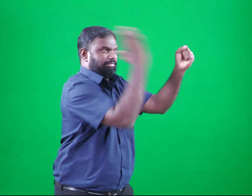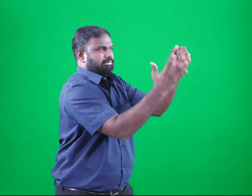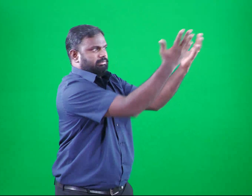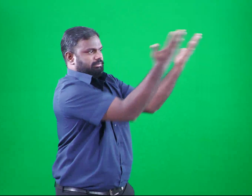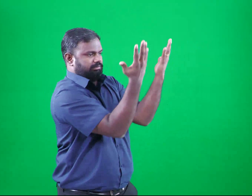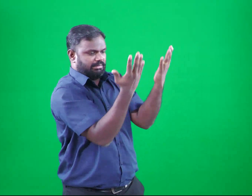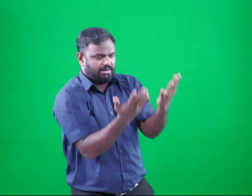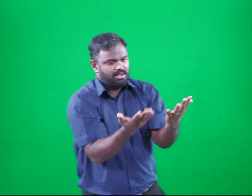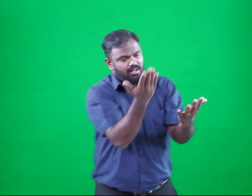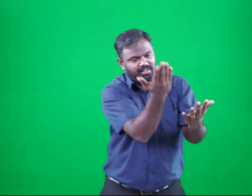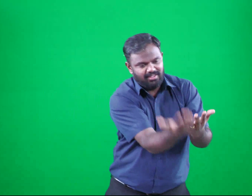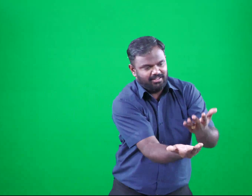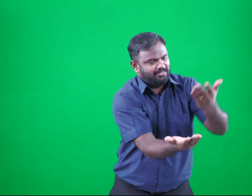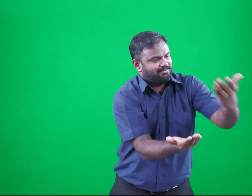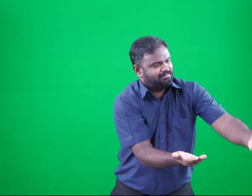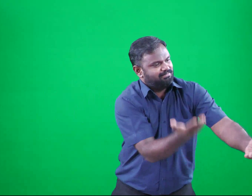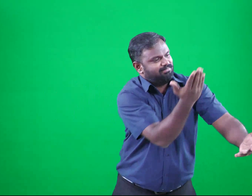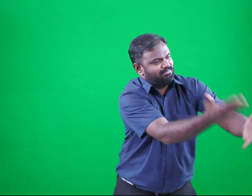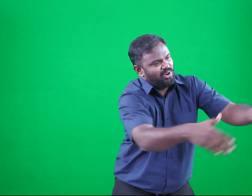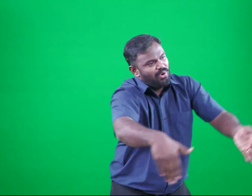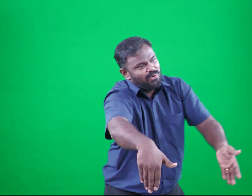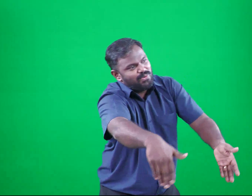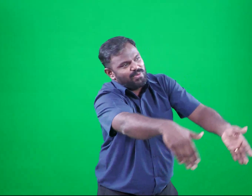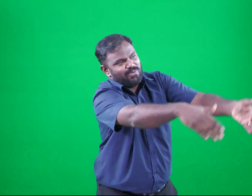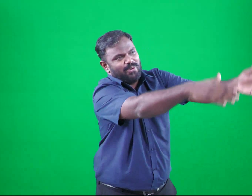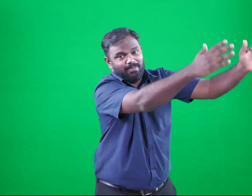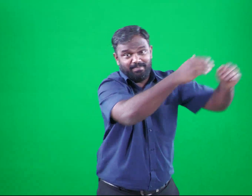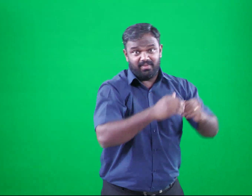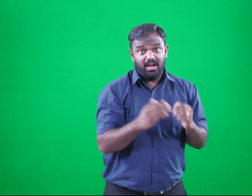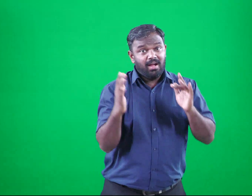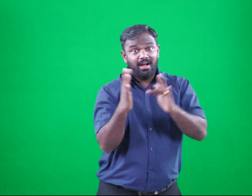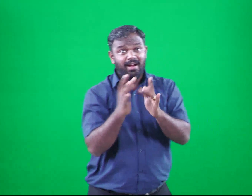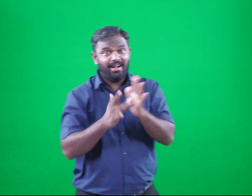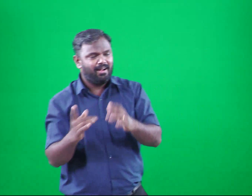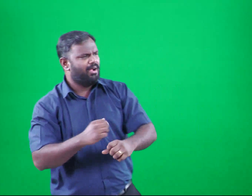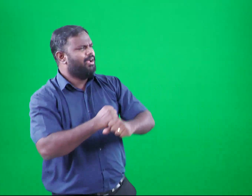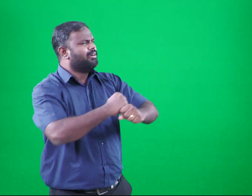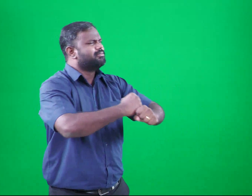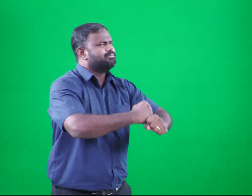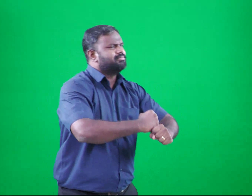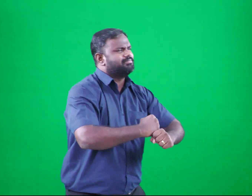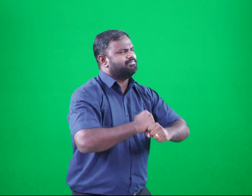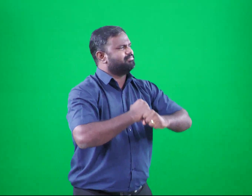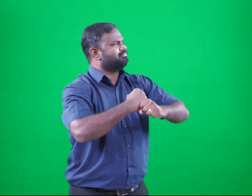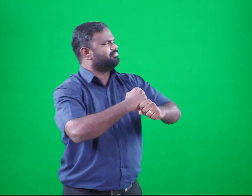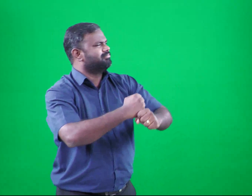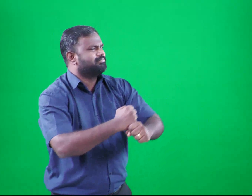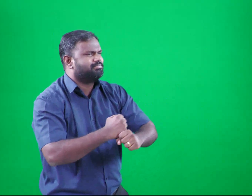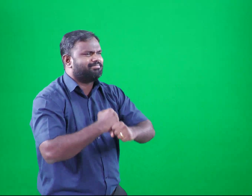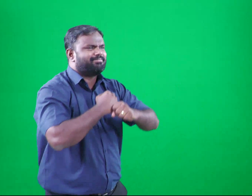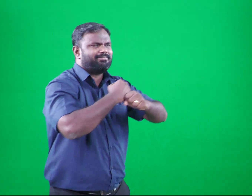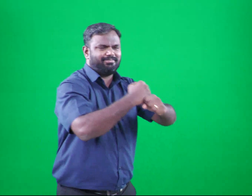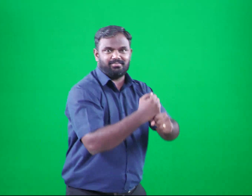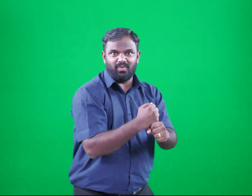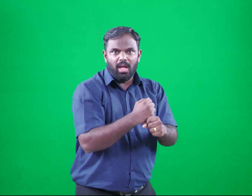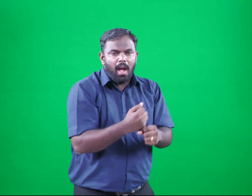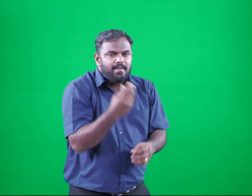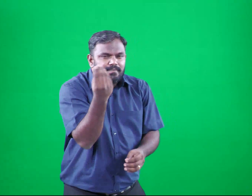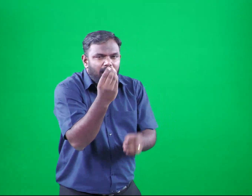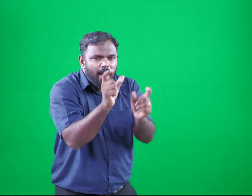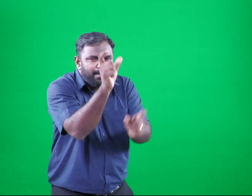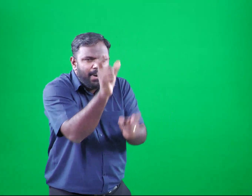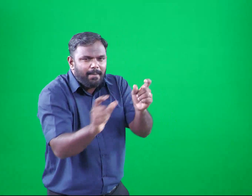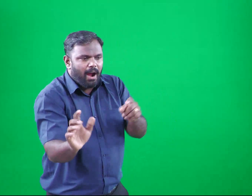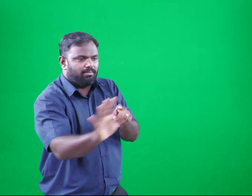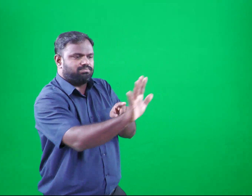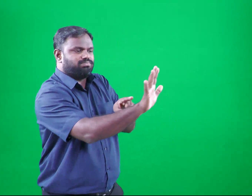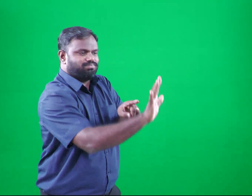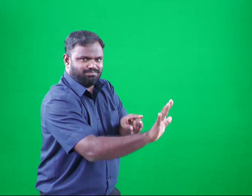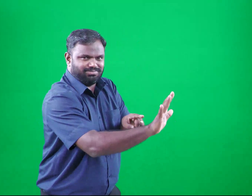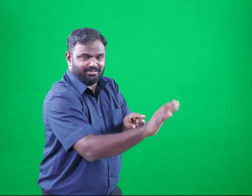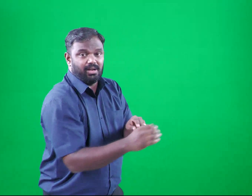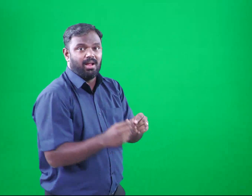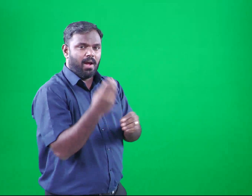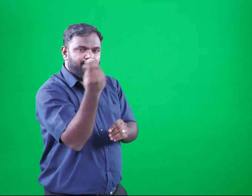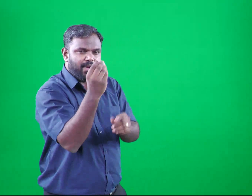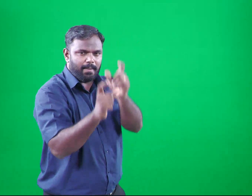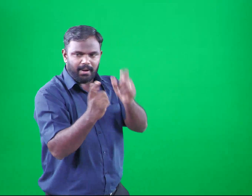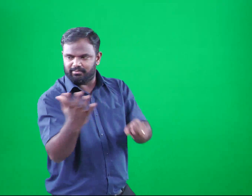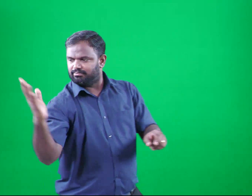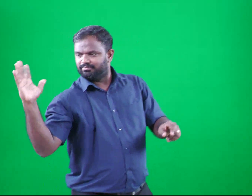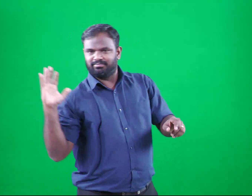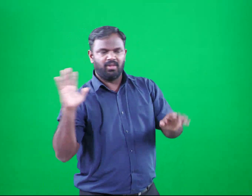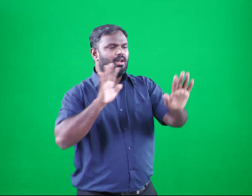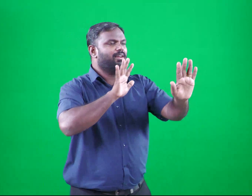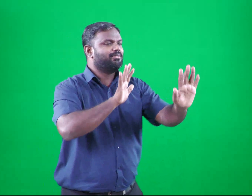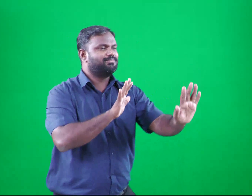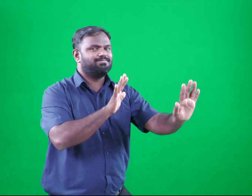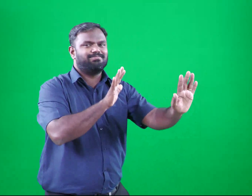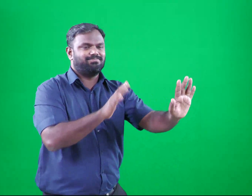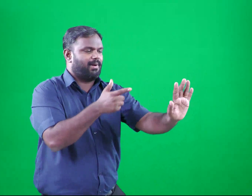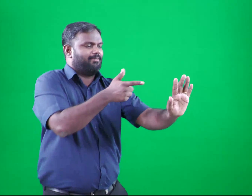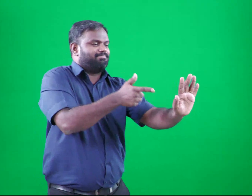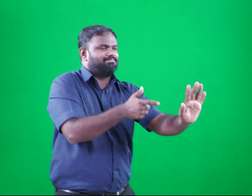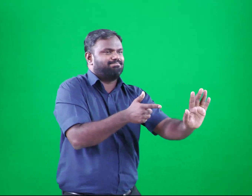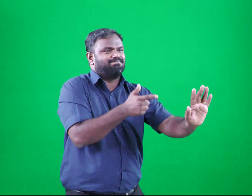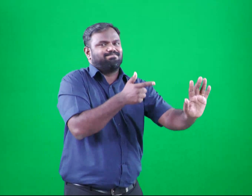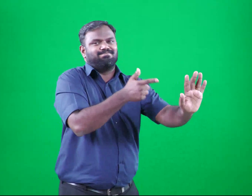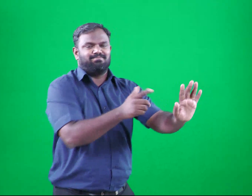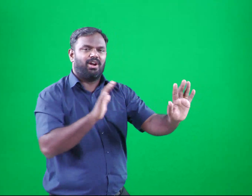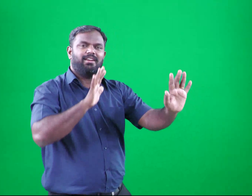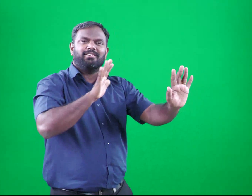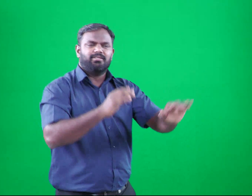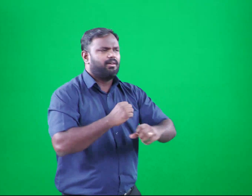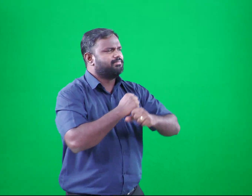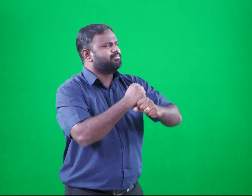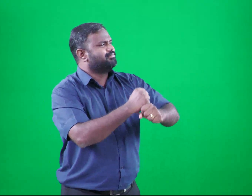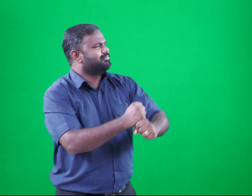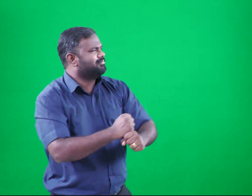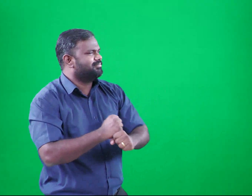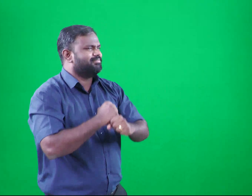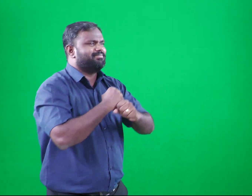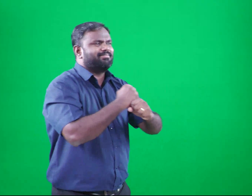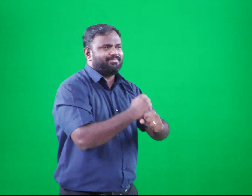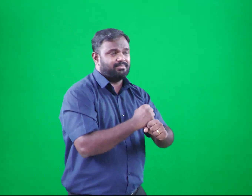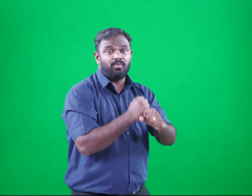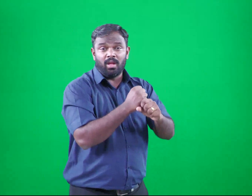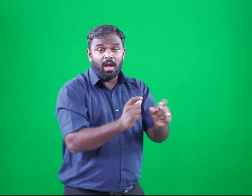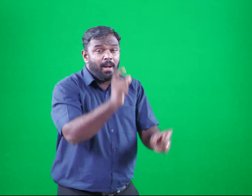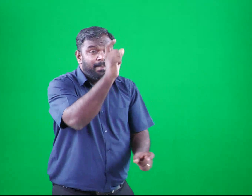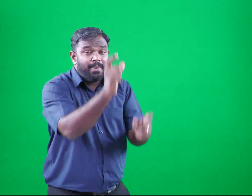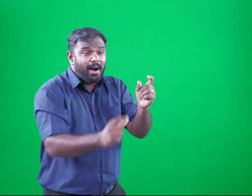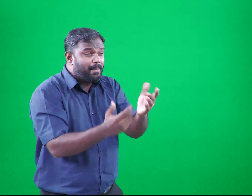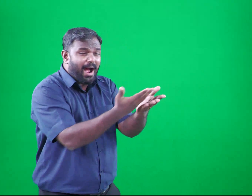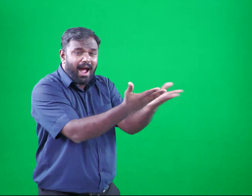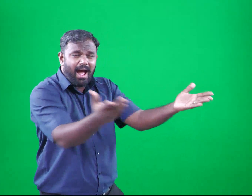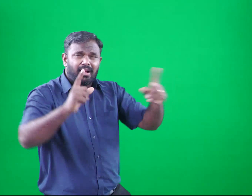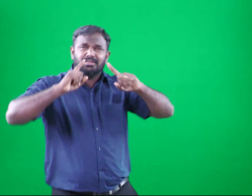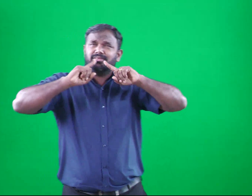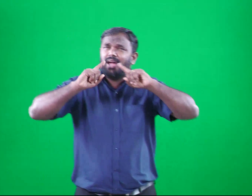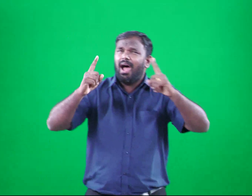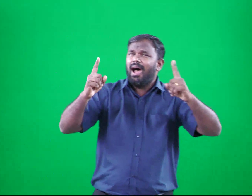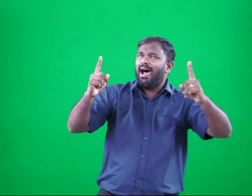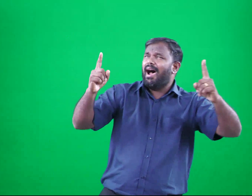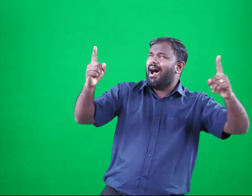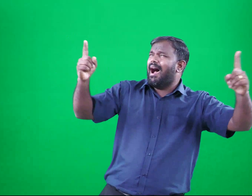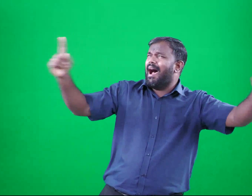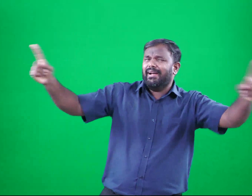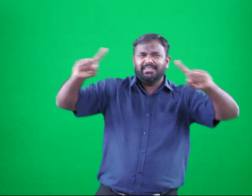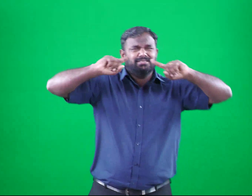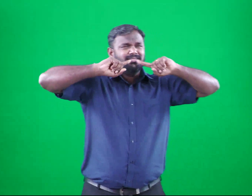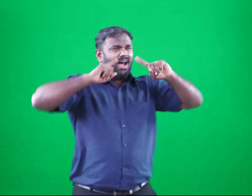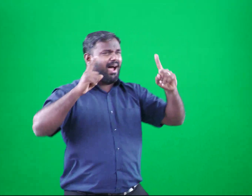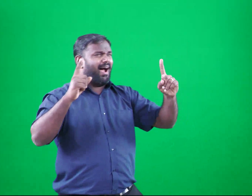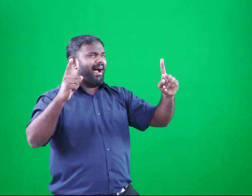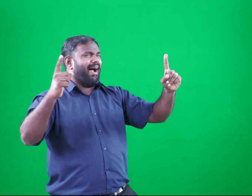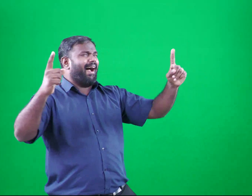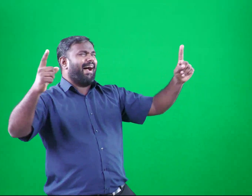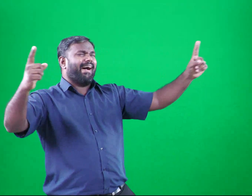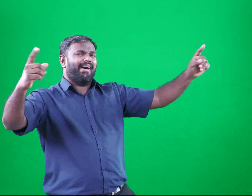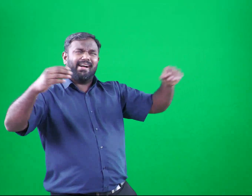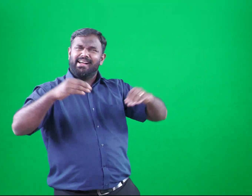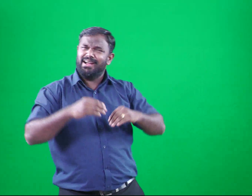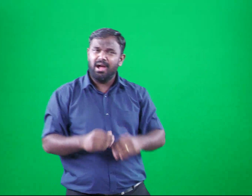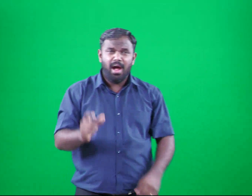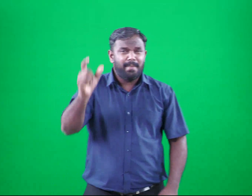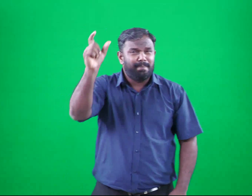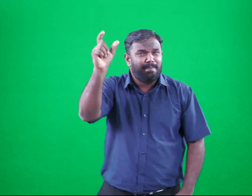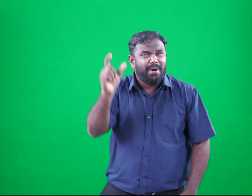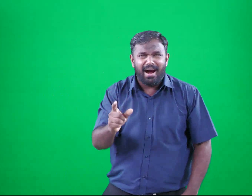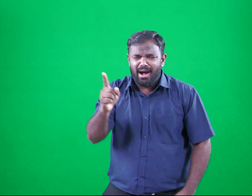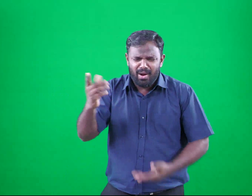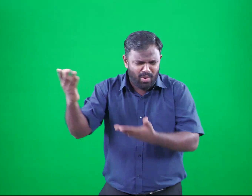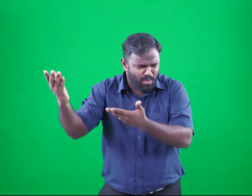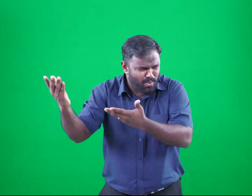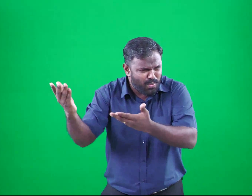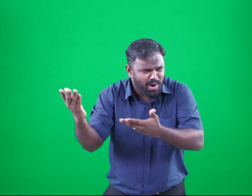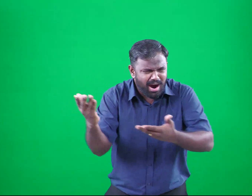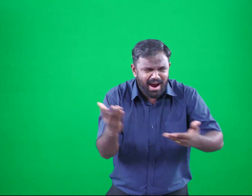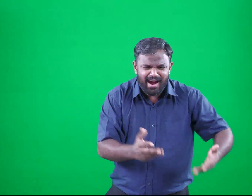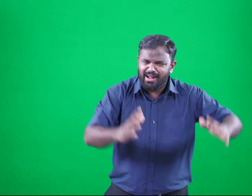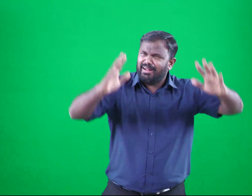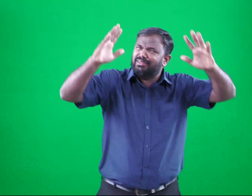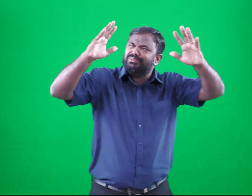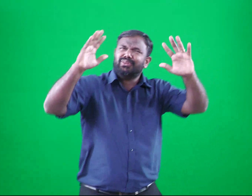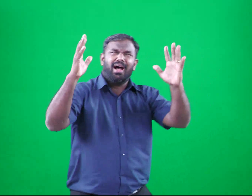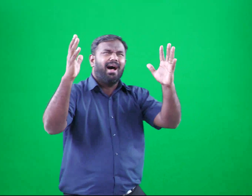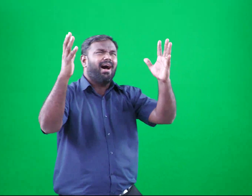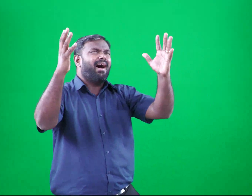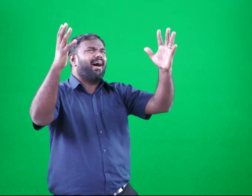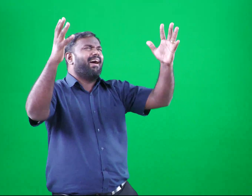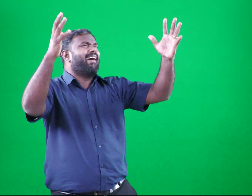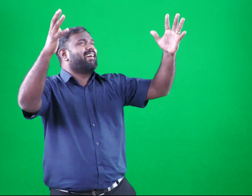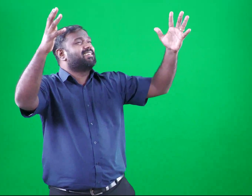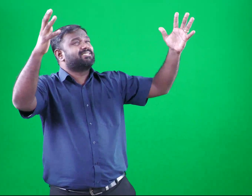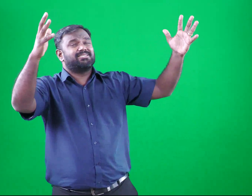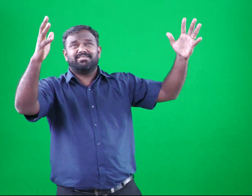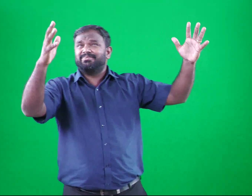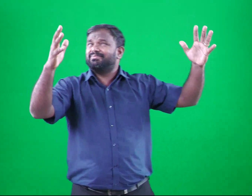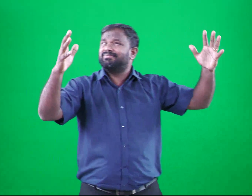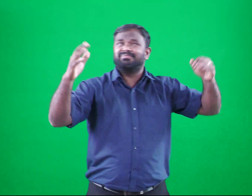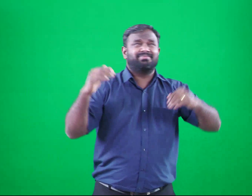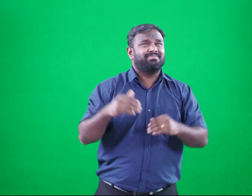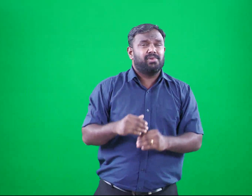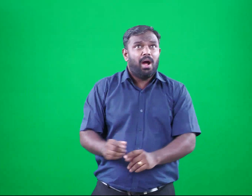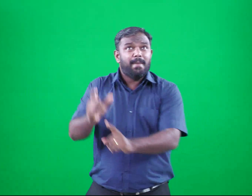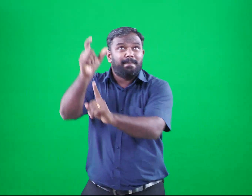The ones who went ahead and those who followed were shouting: "Hosanna!"